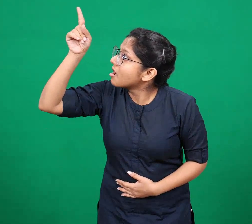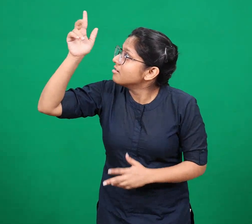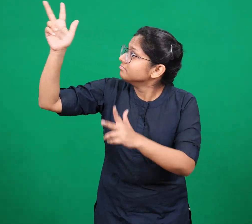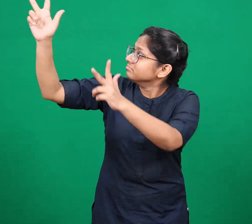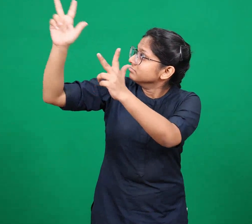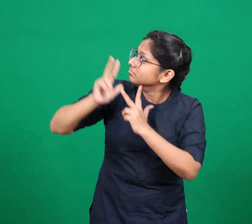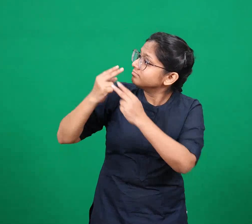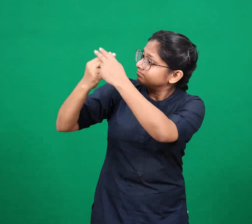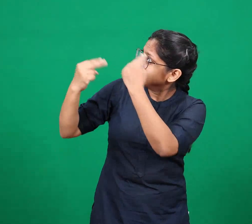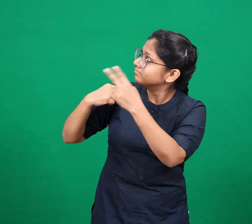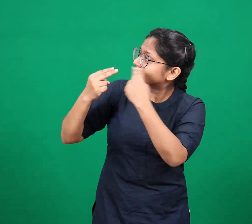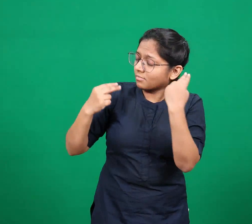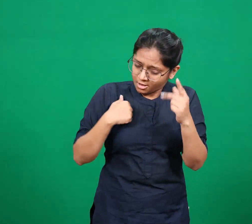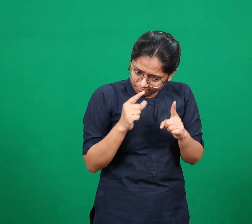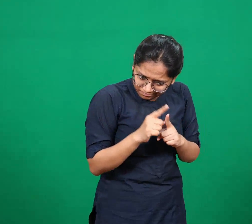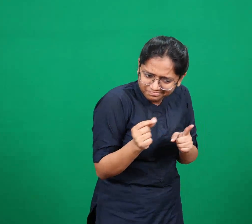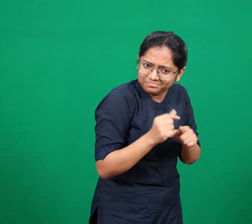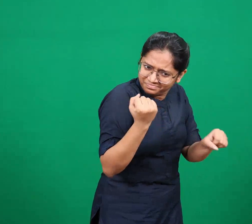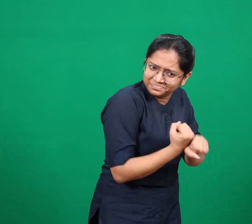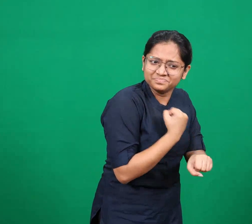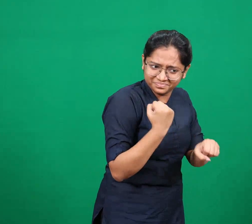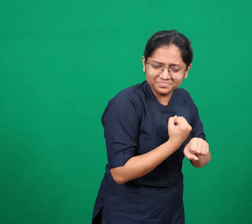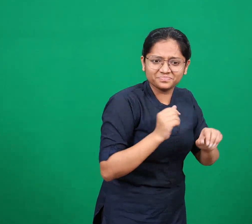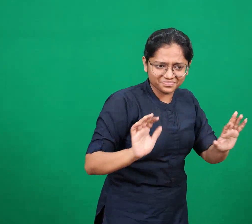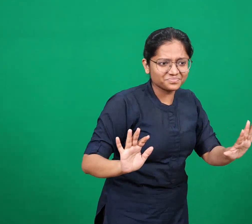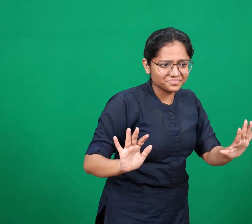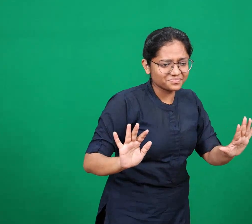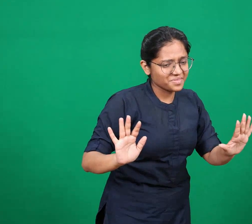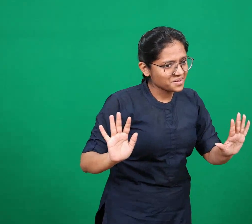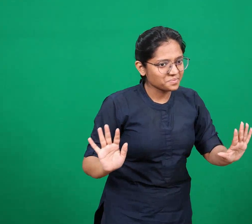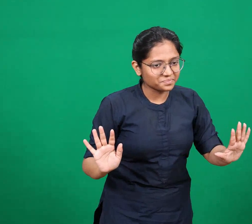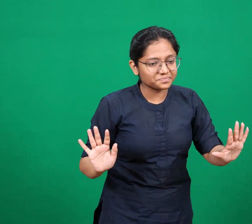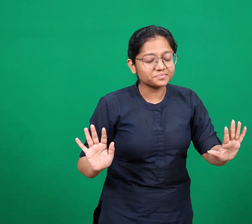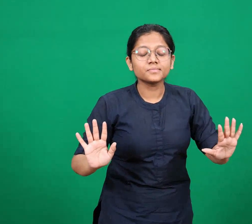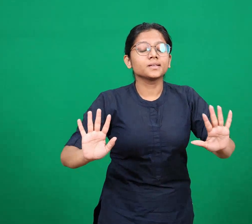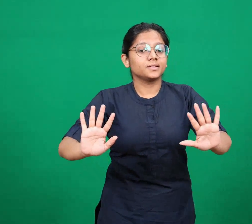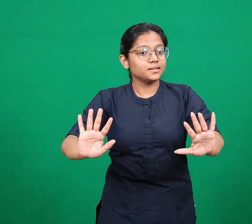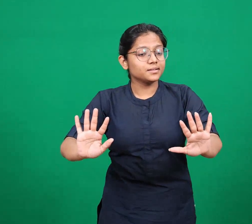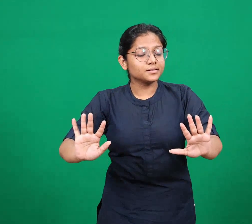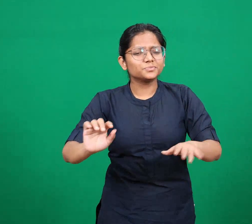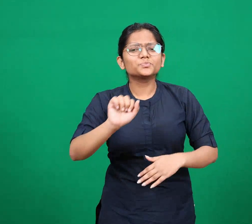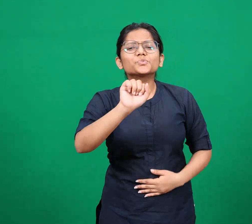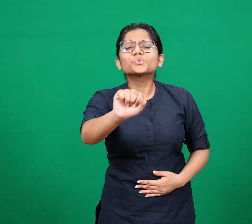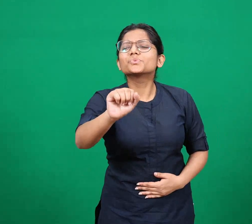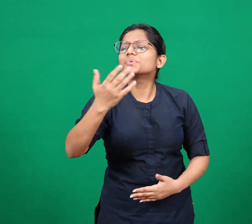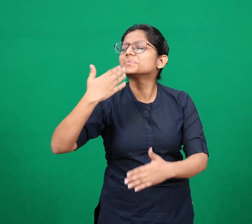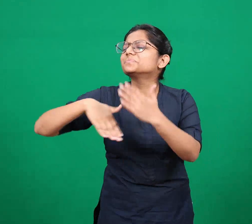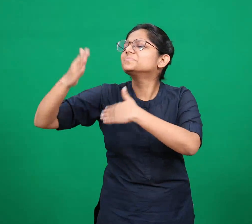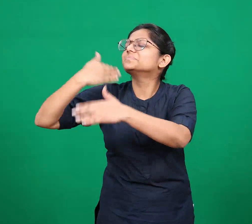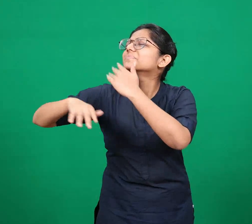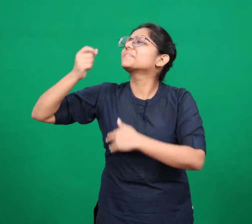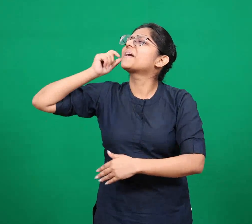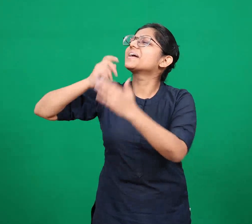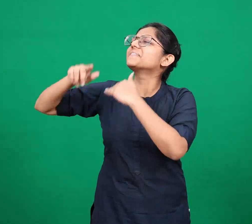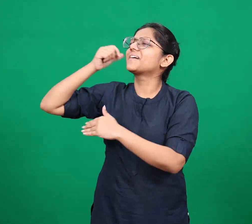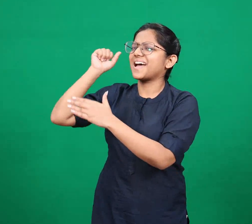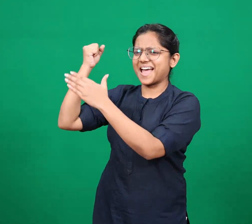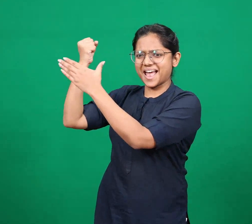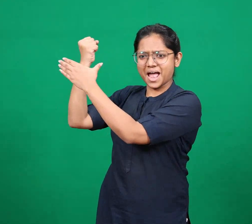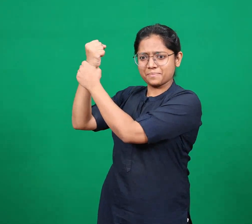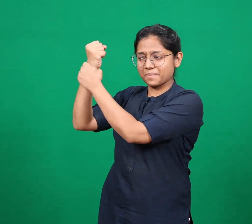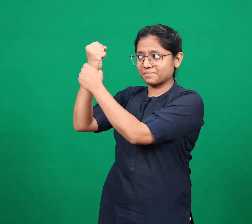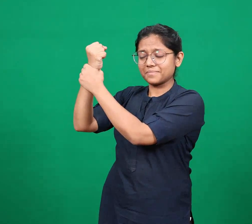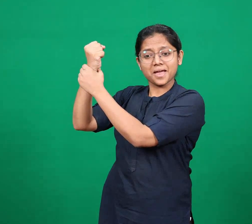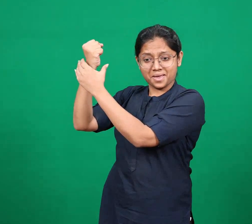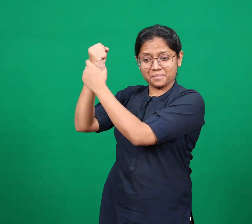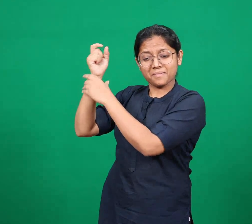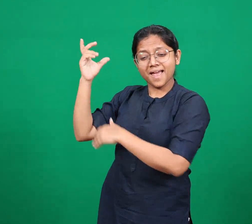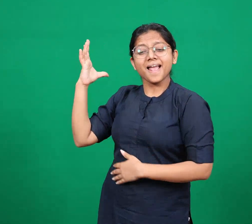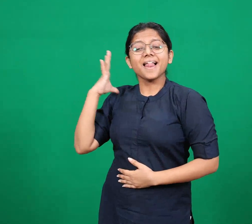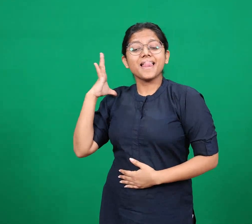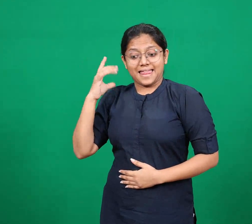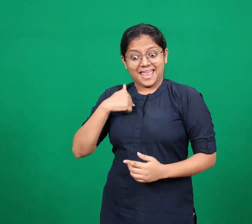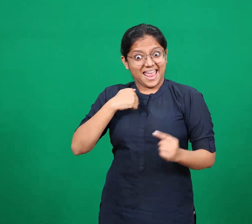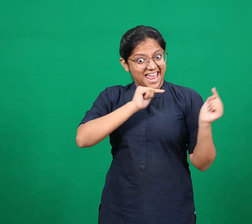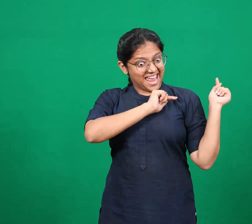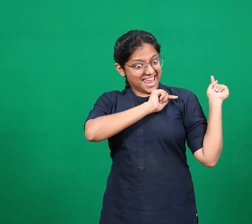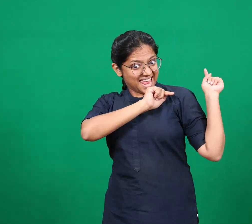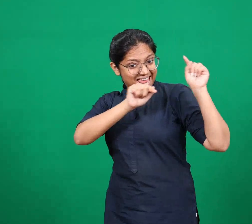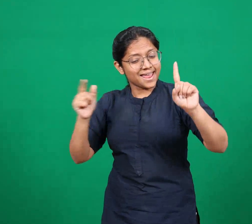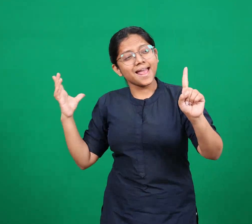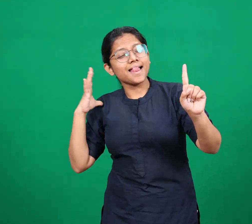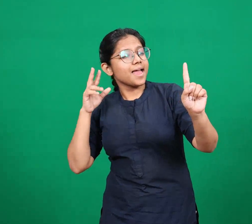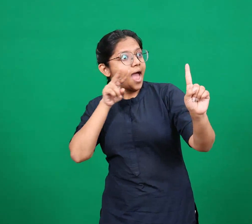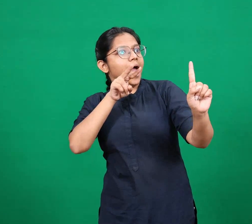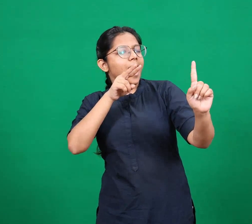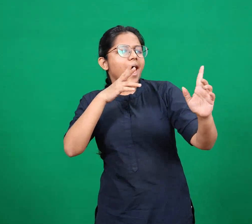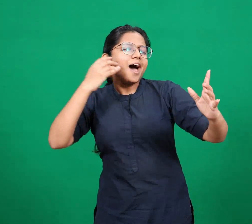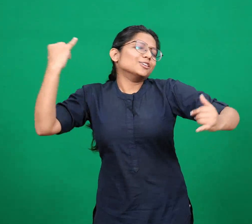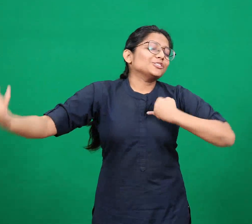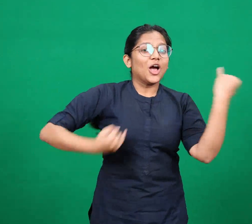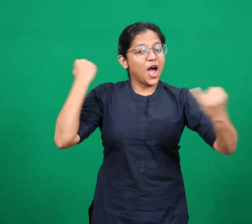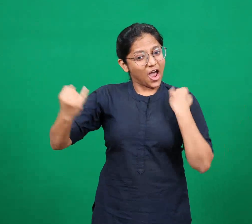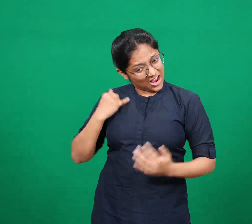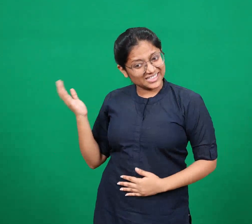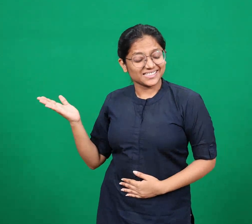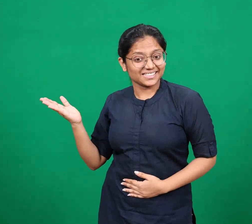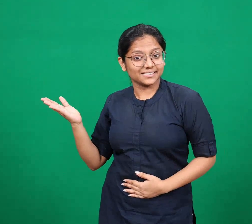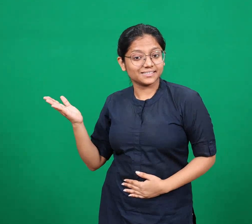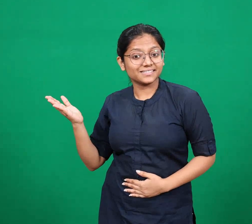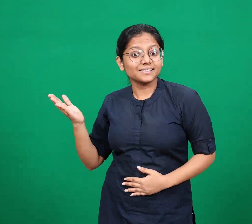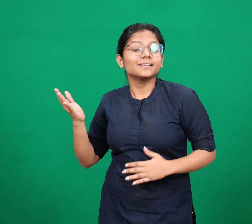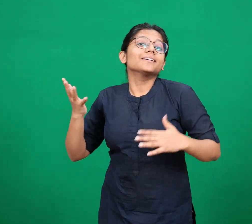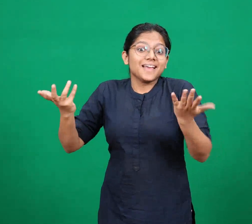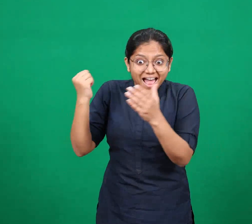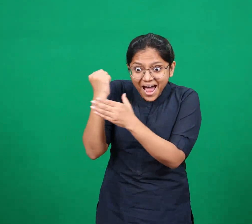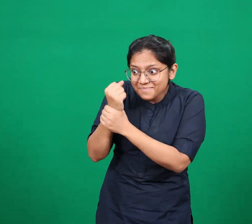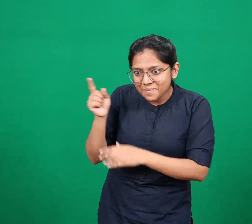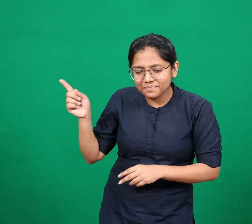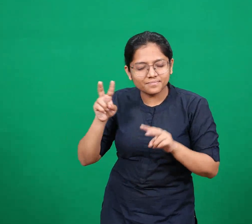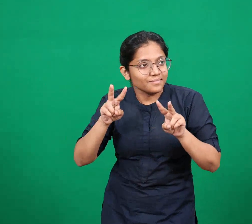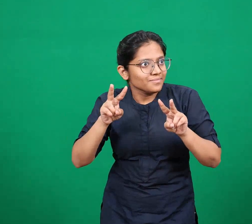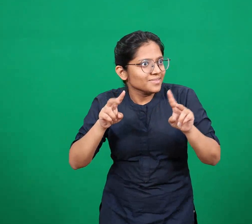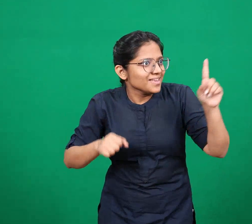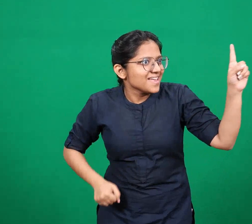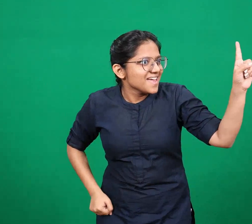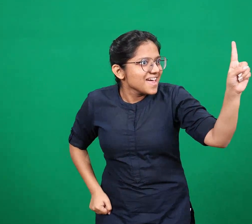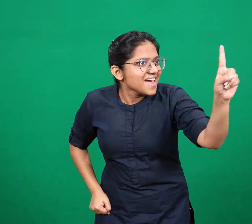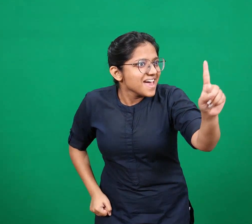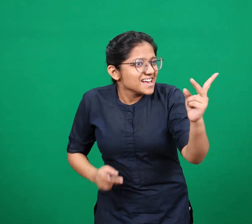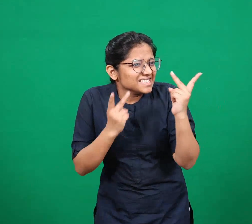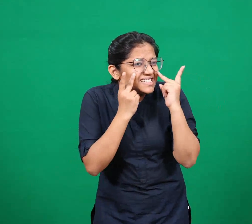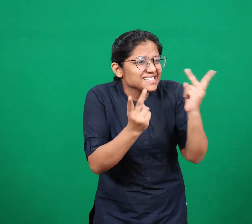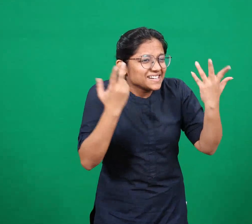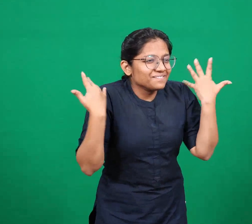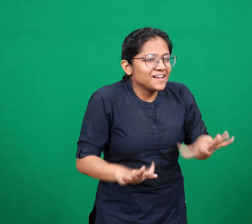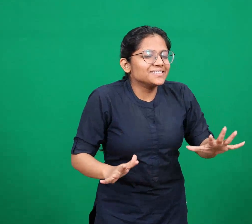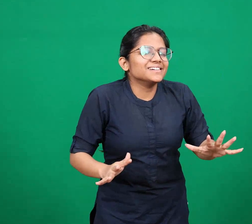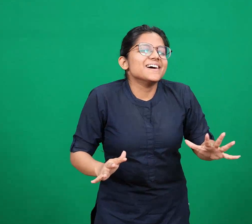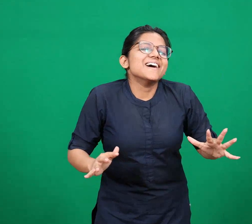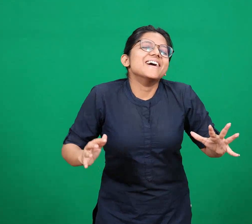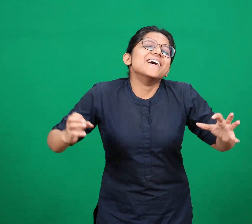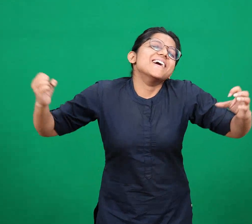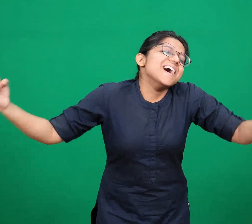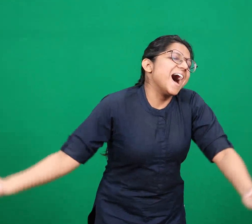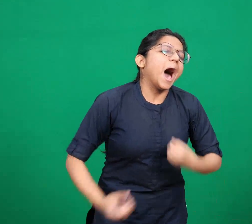Your father Abraham rejoiced that he would see My day. He saw it and was glad."